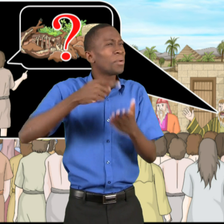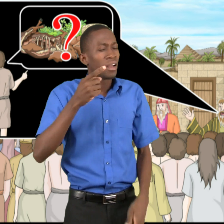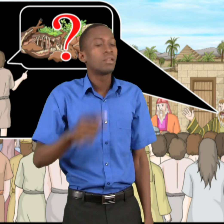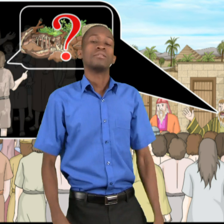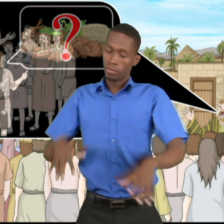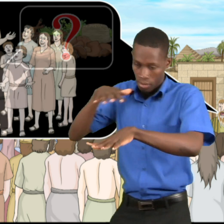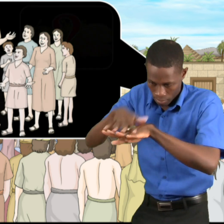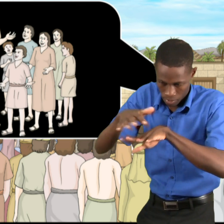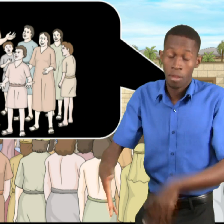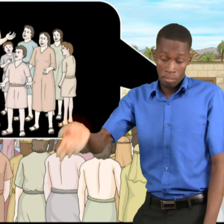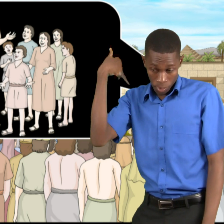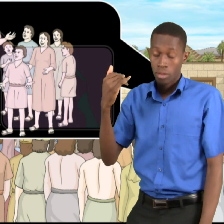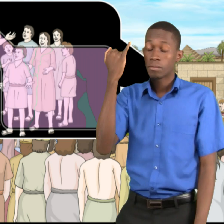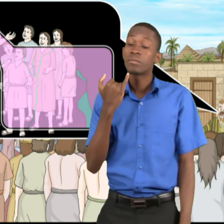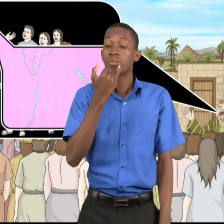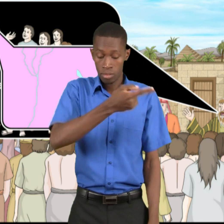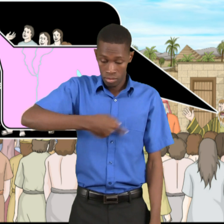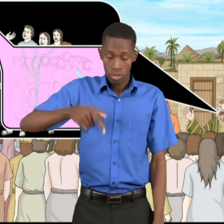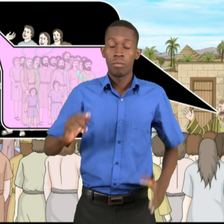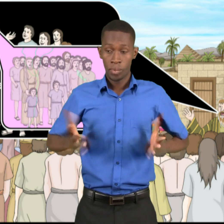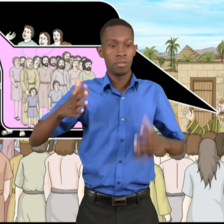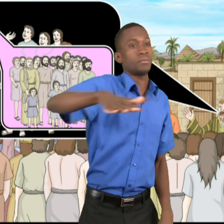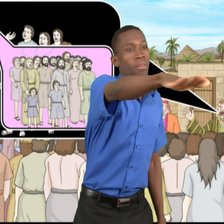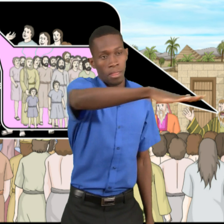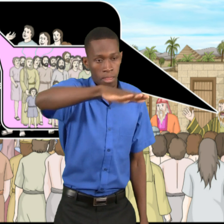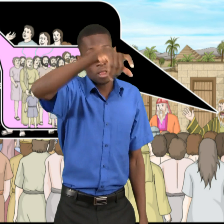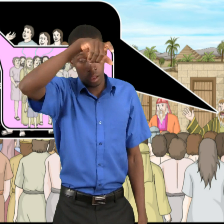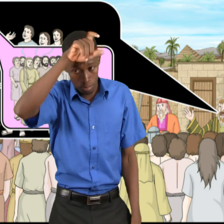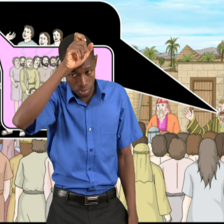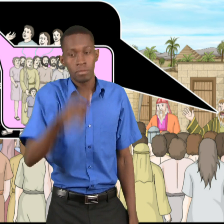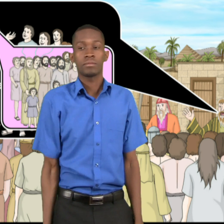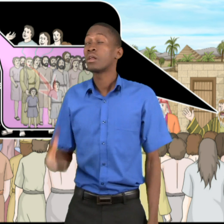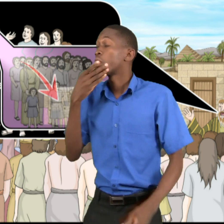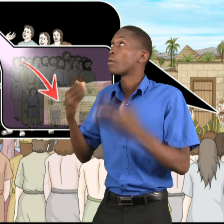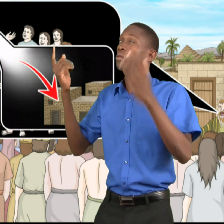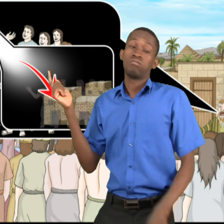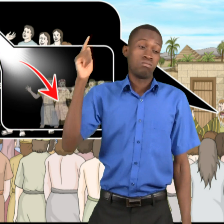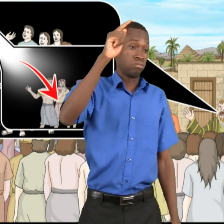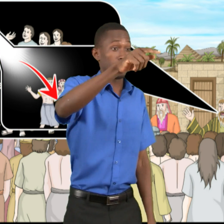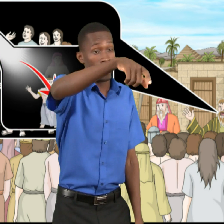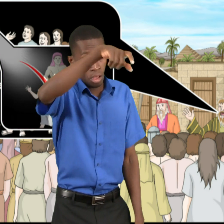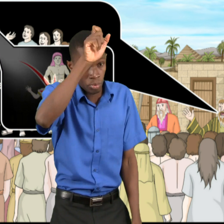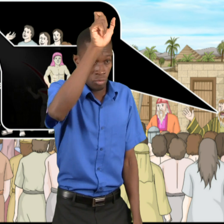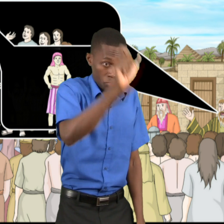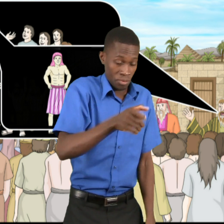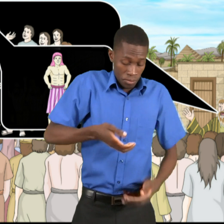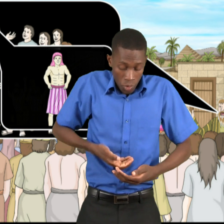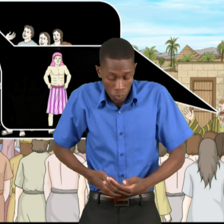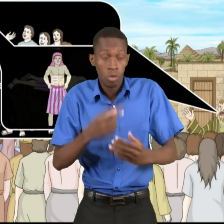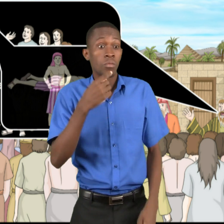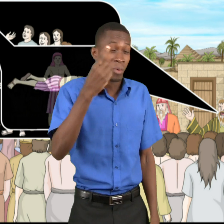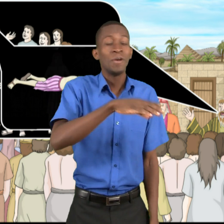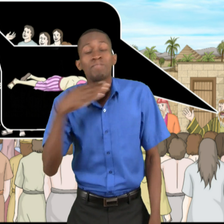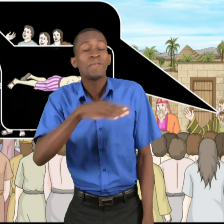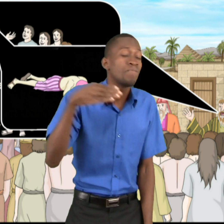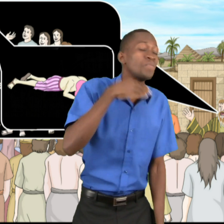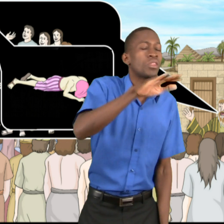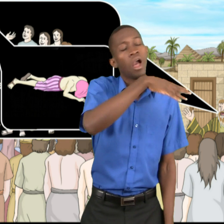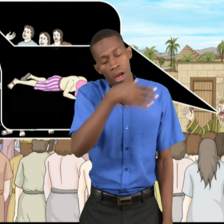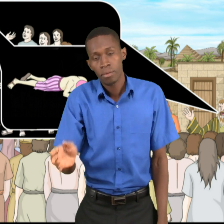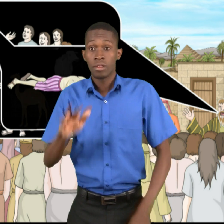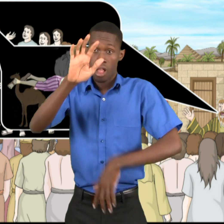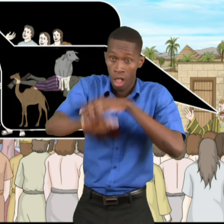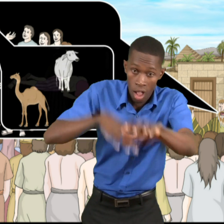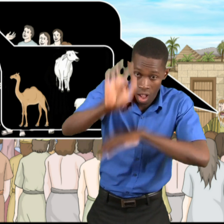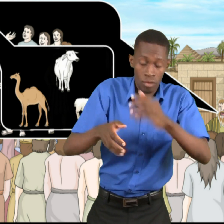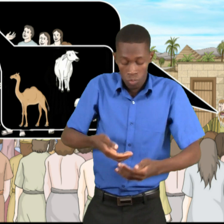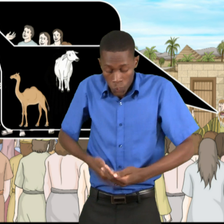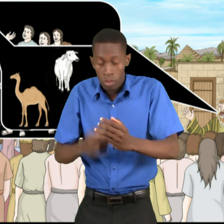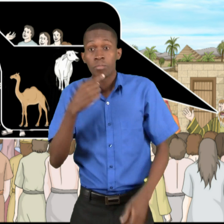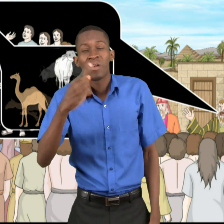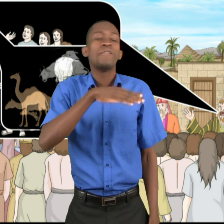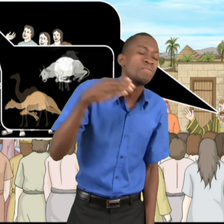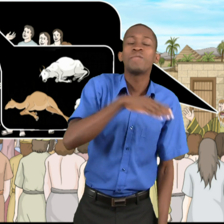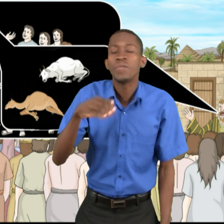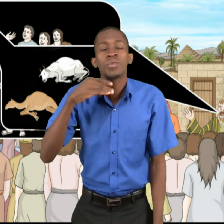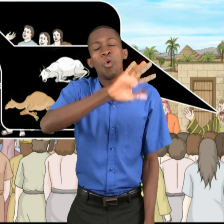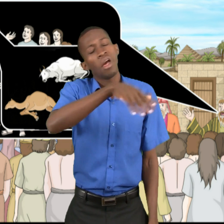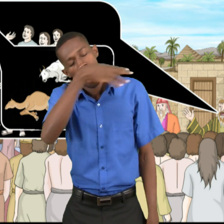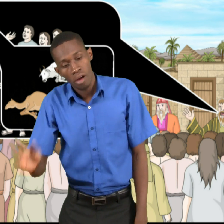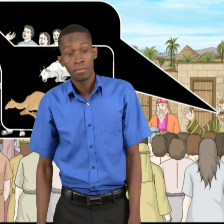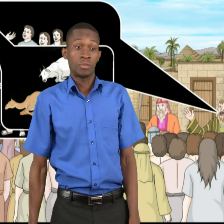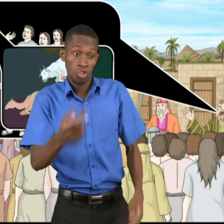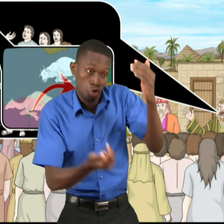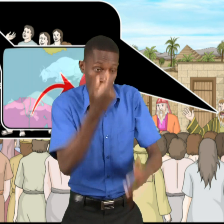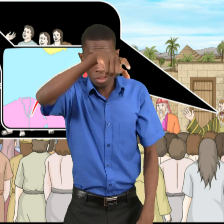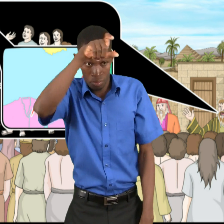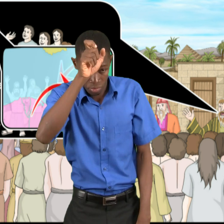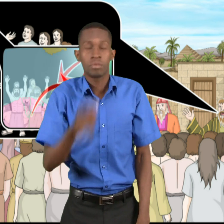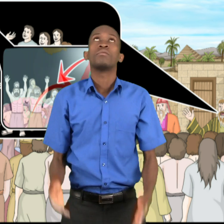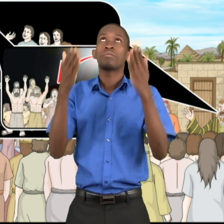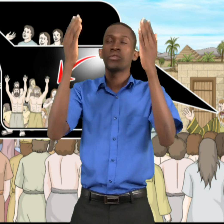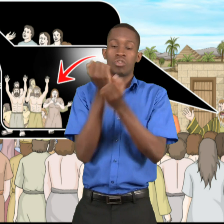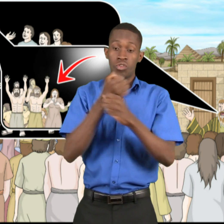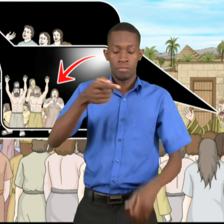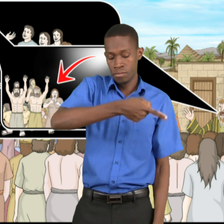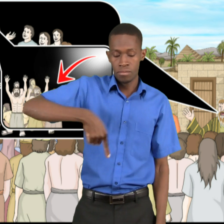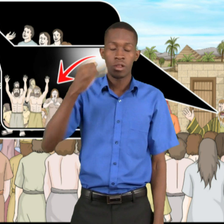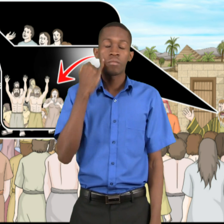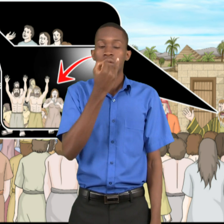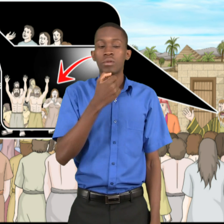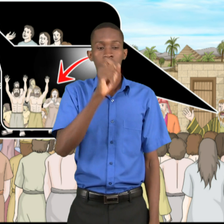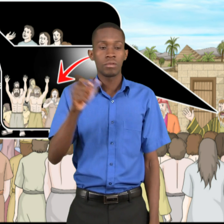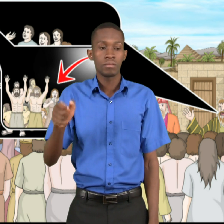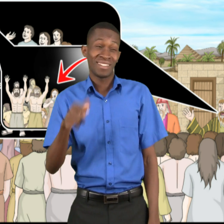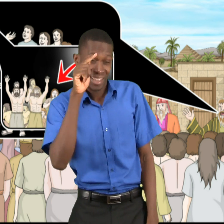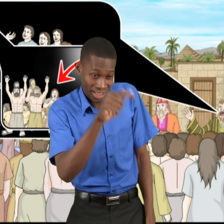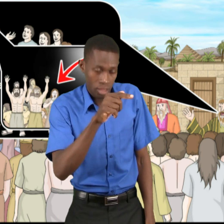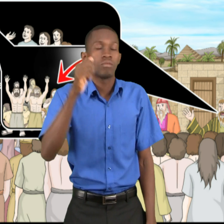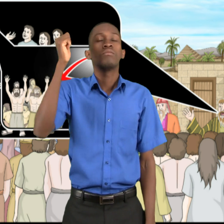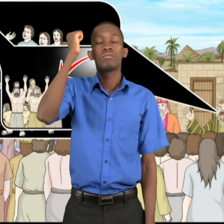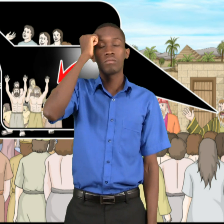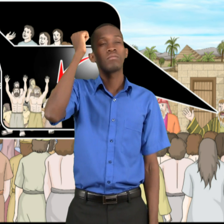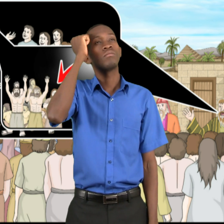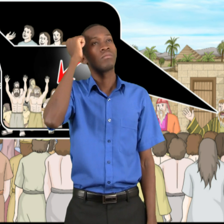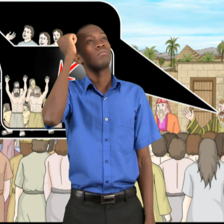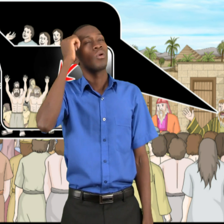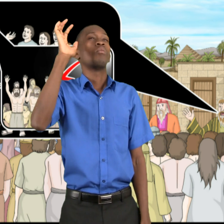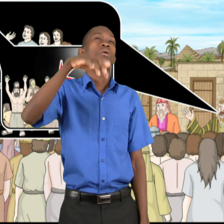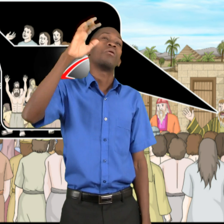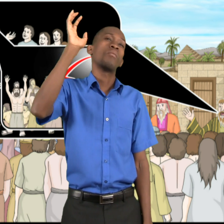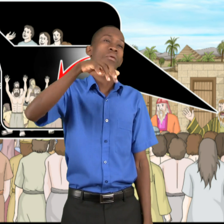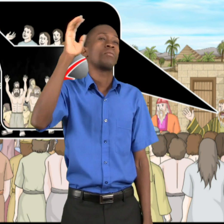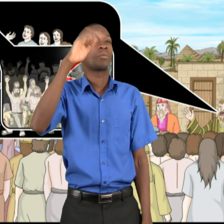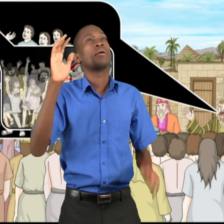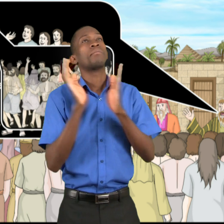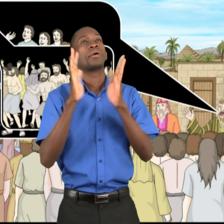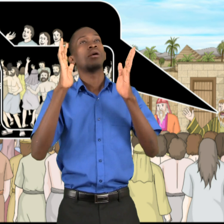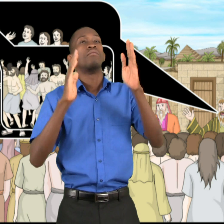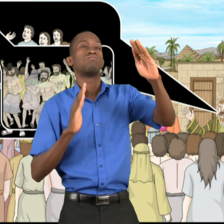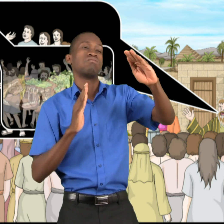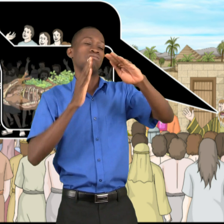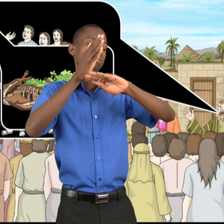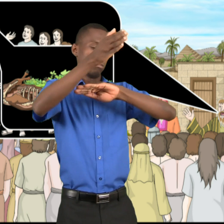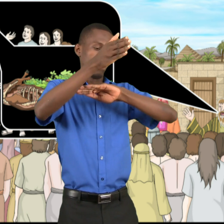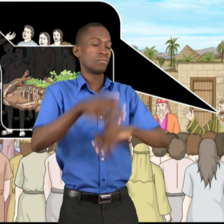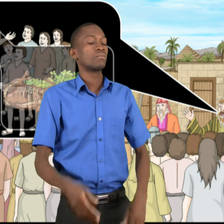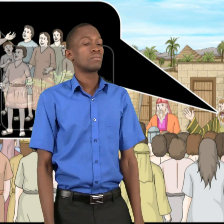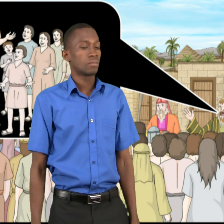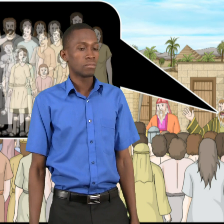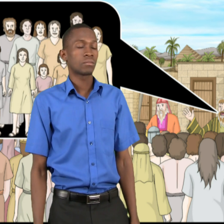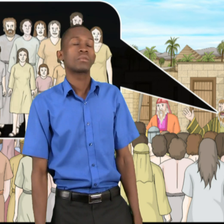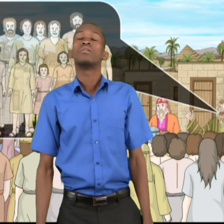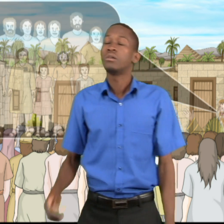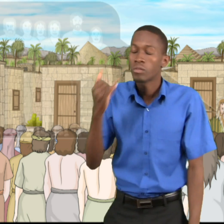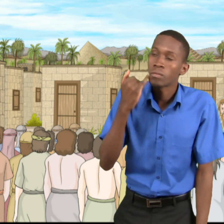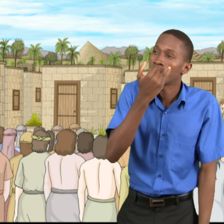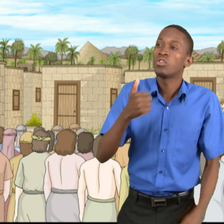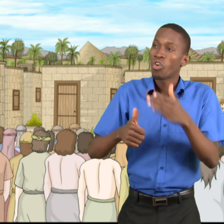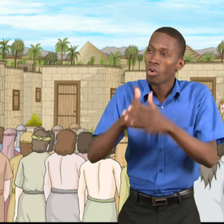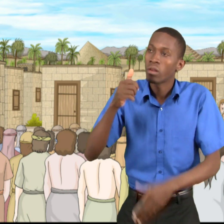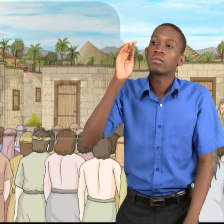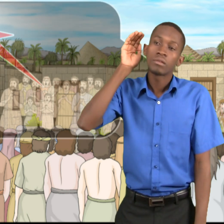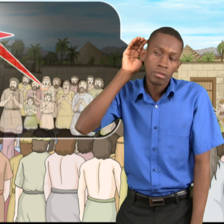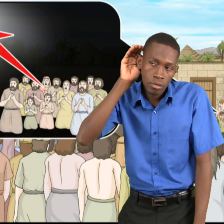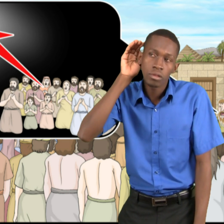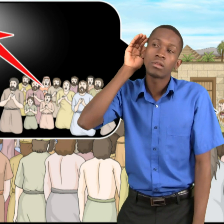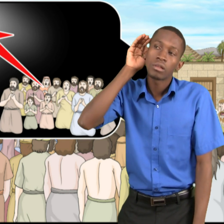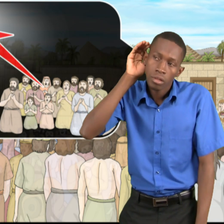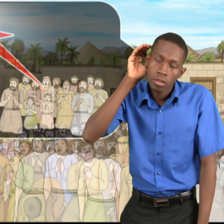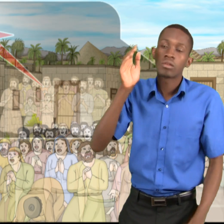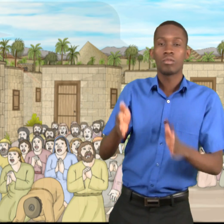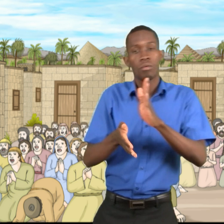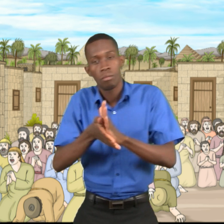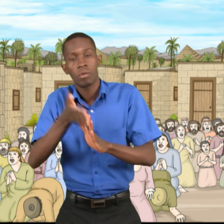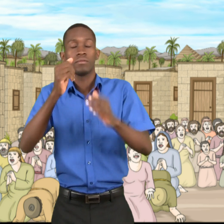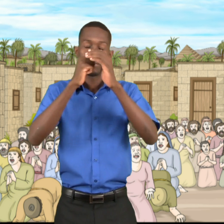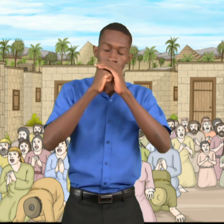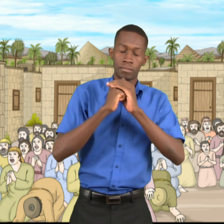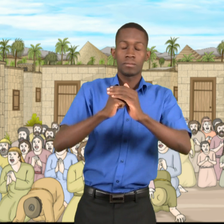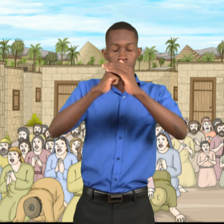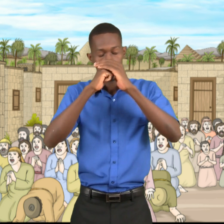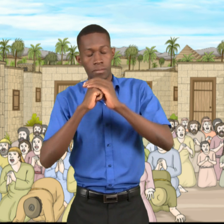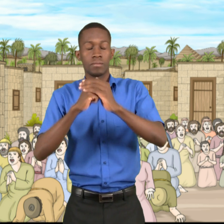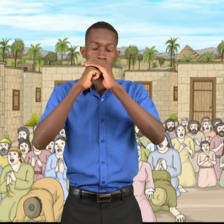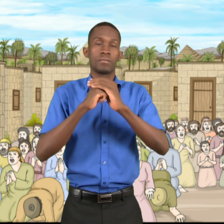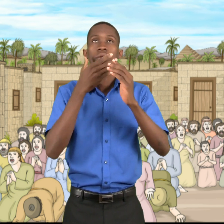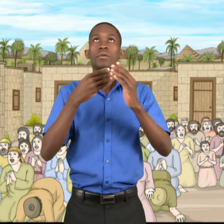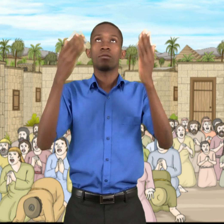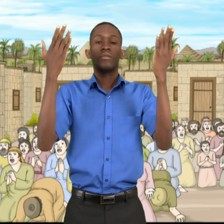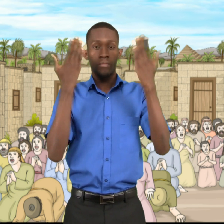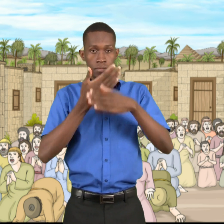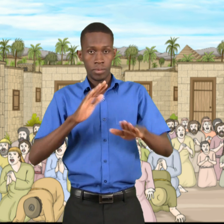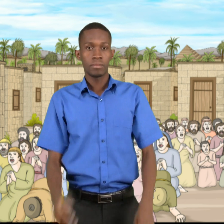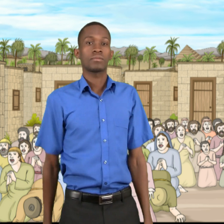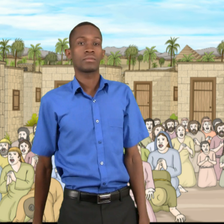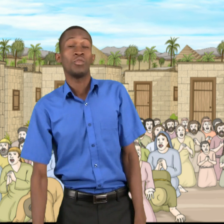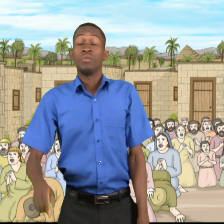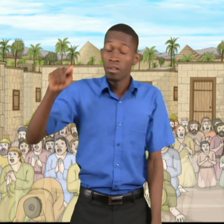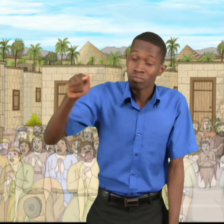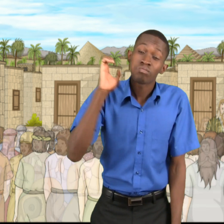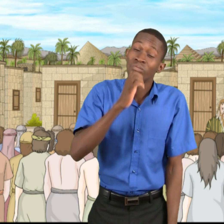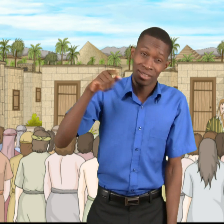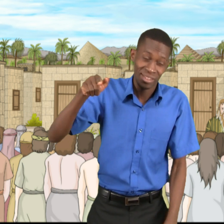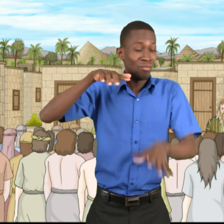you are to reply, ‘It is the Passover sacrifice to the LORD, who passed over the houses of the Israelites in Egypt when He struck down the Egyptians and spared our homes.’” Then the people bowed down and worshiped.